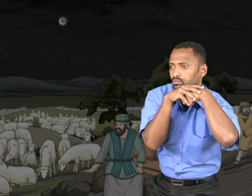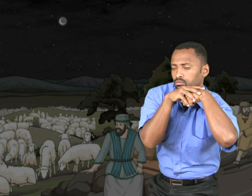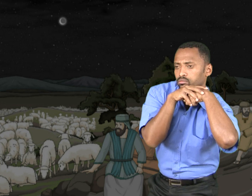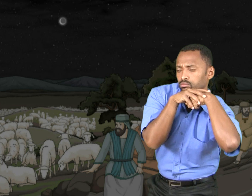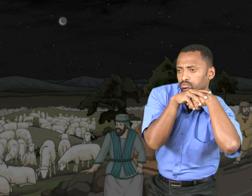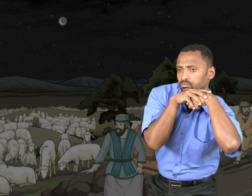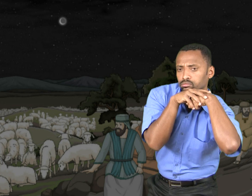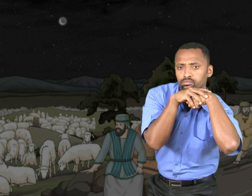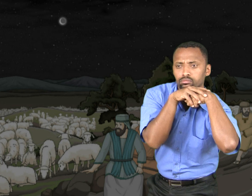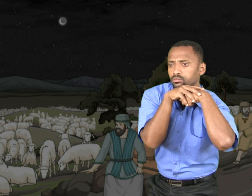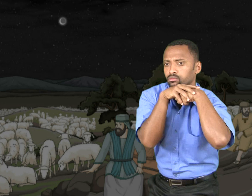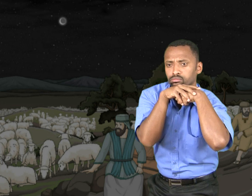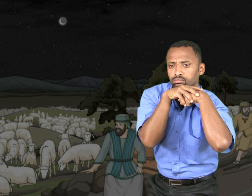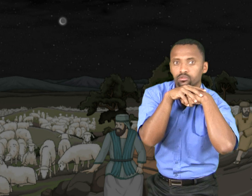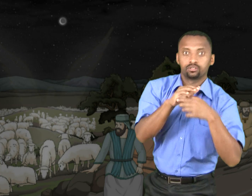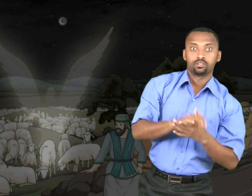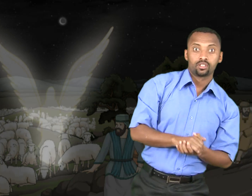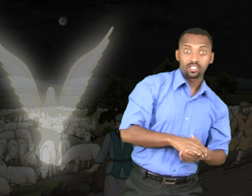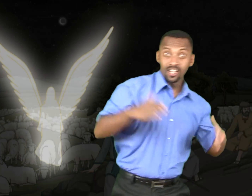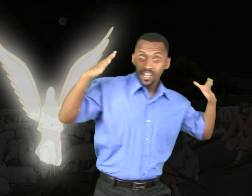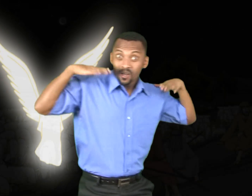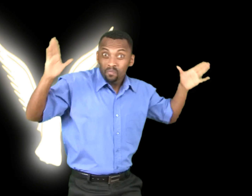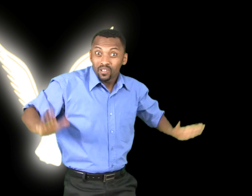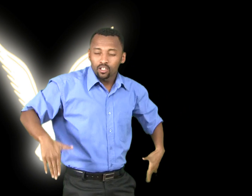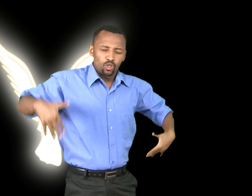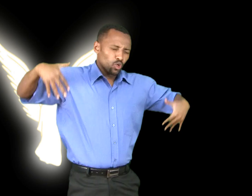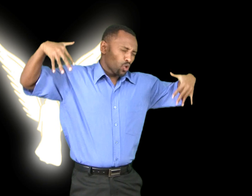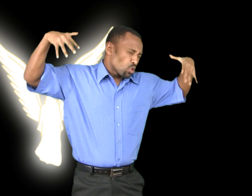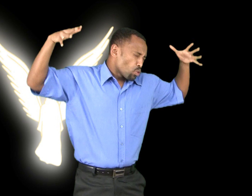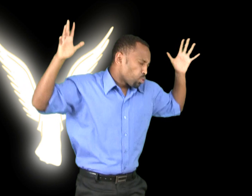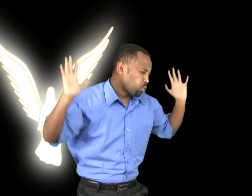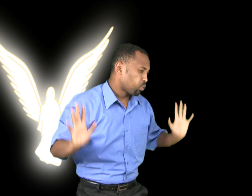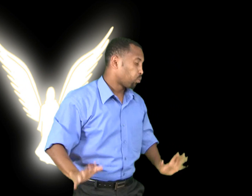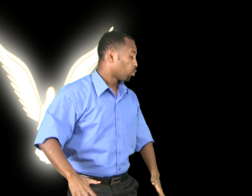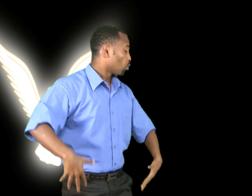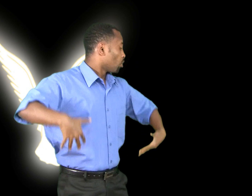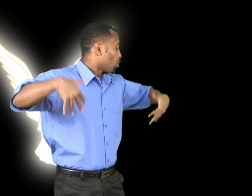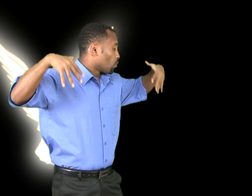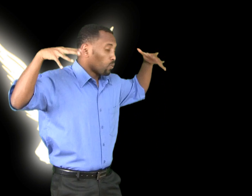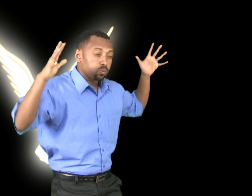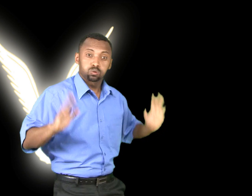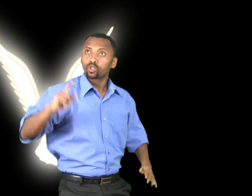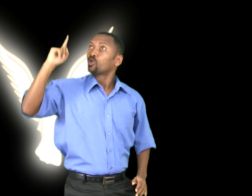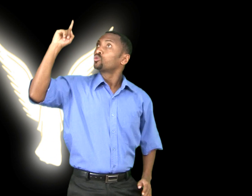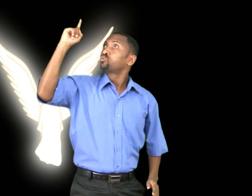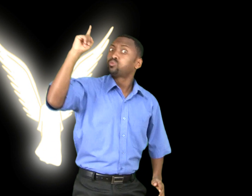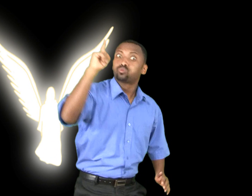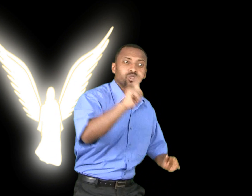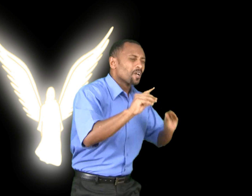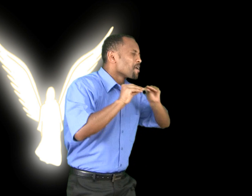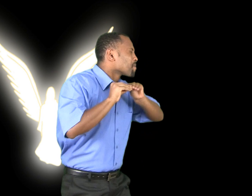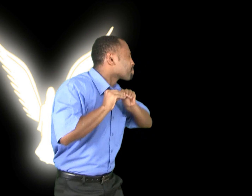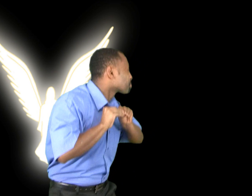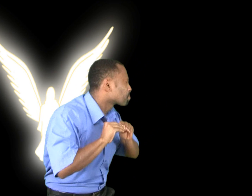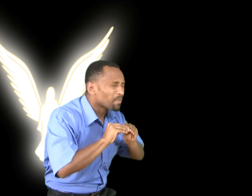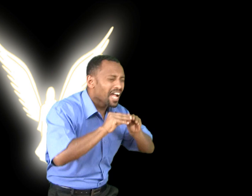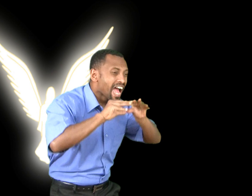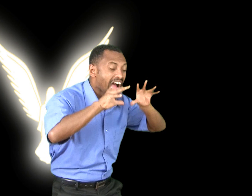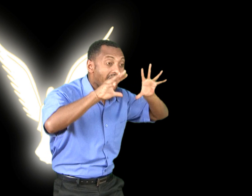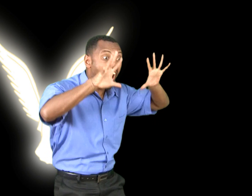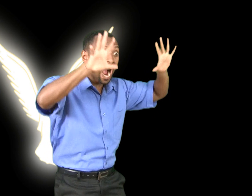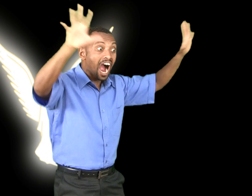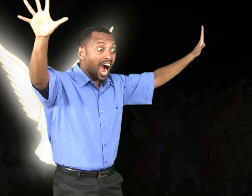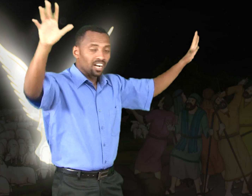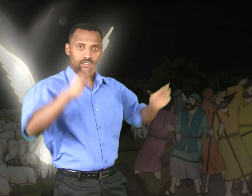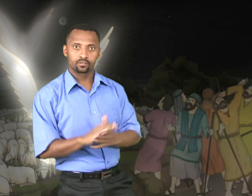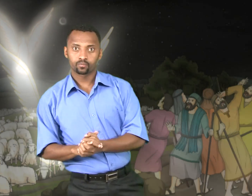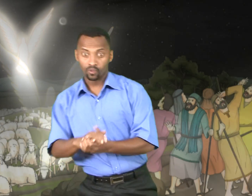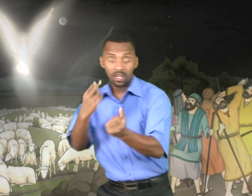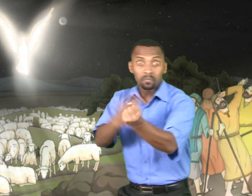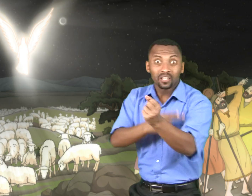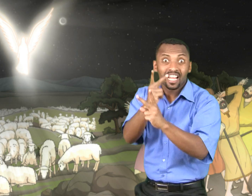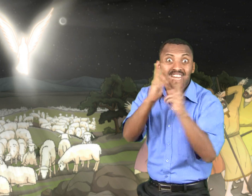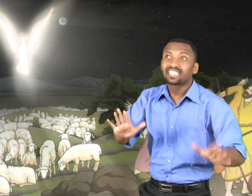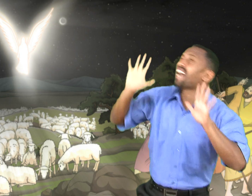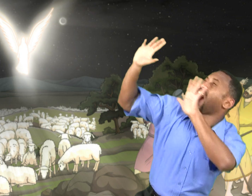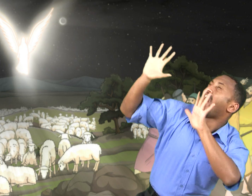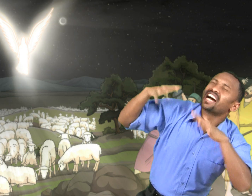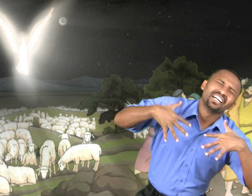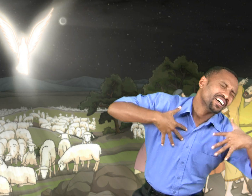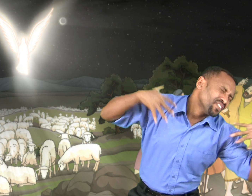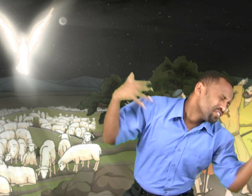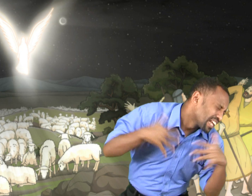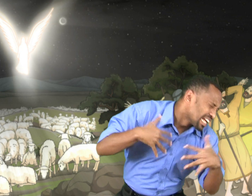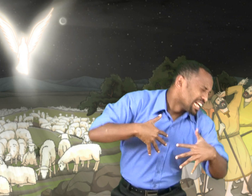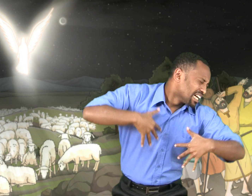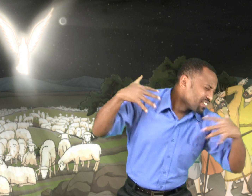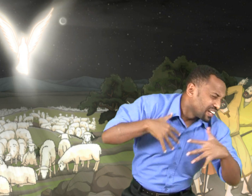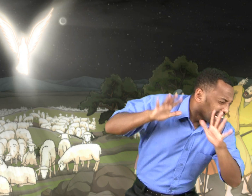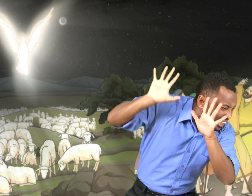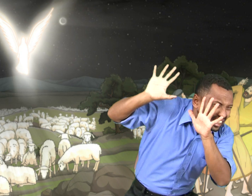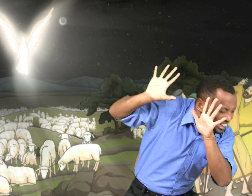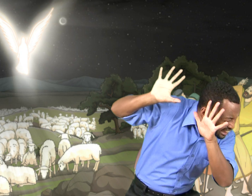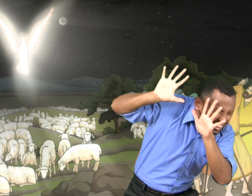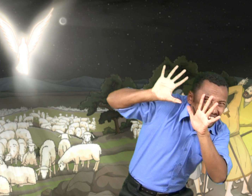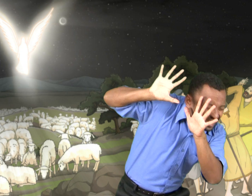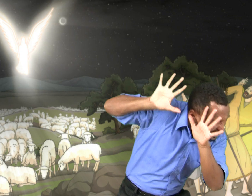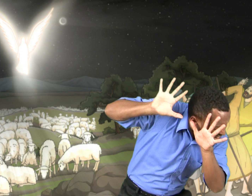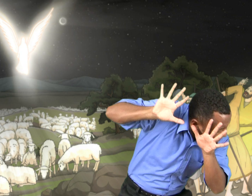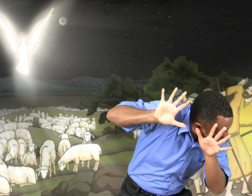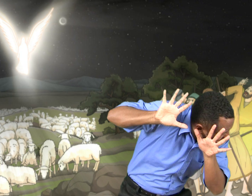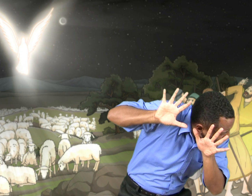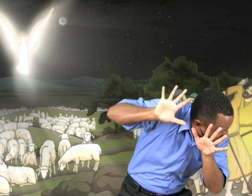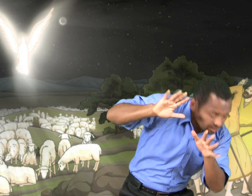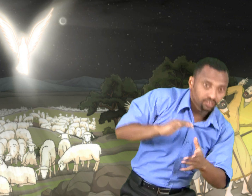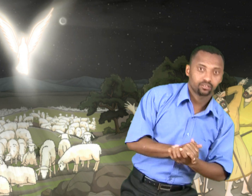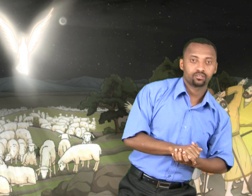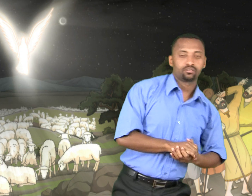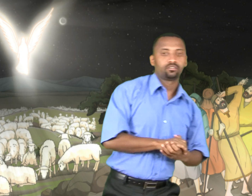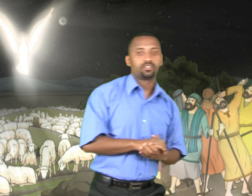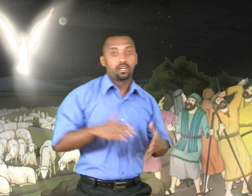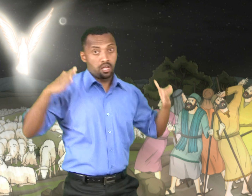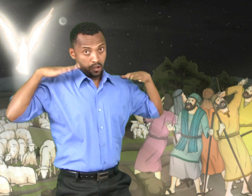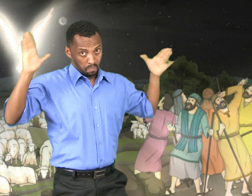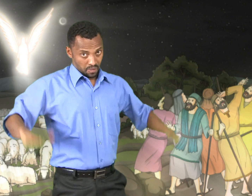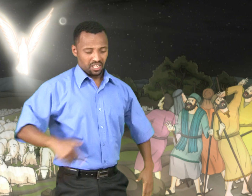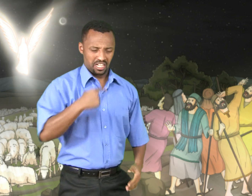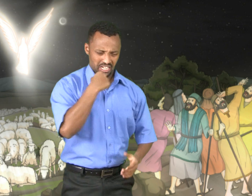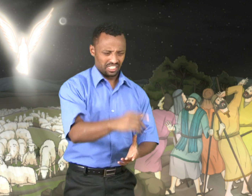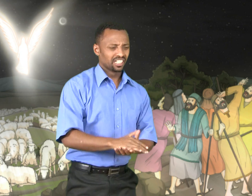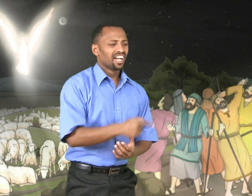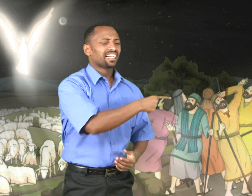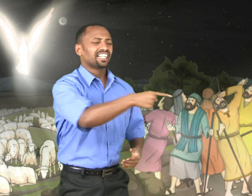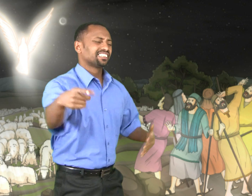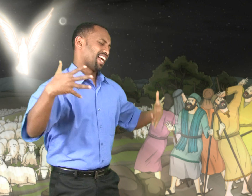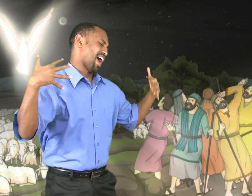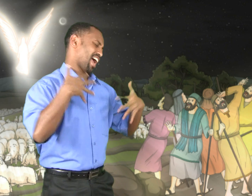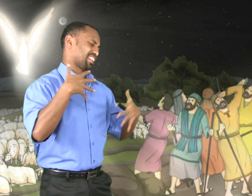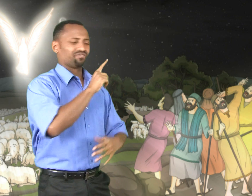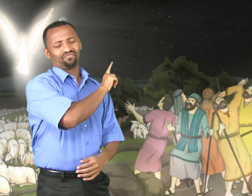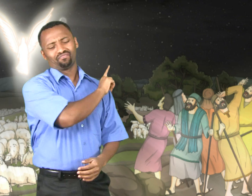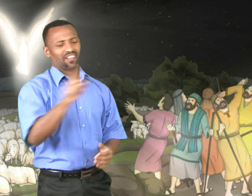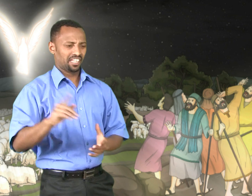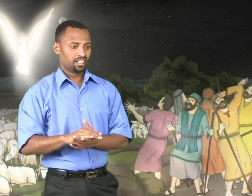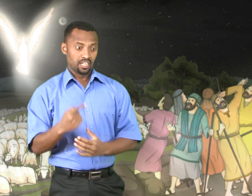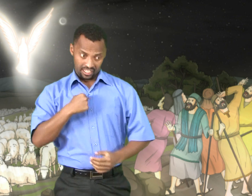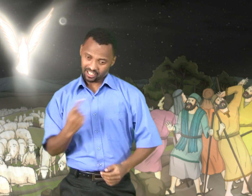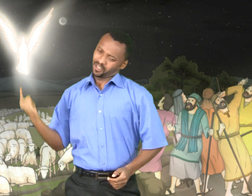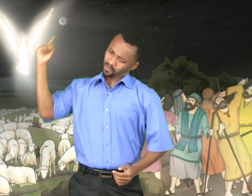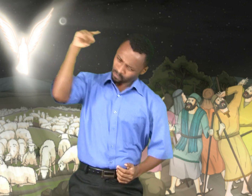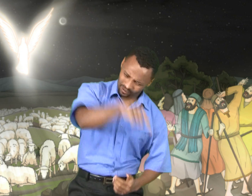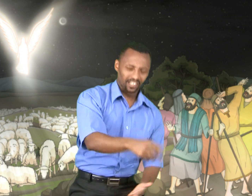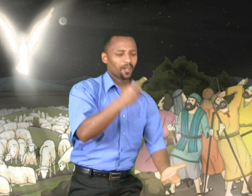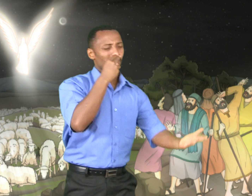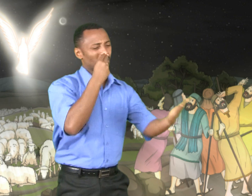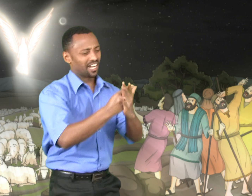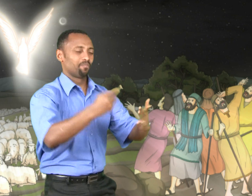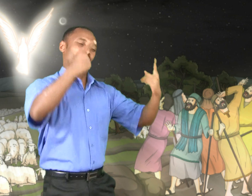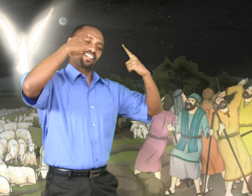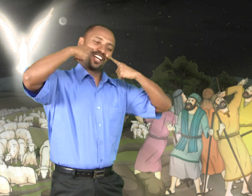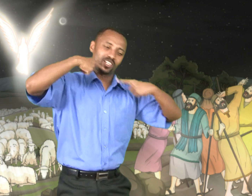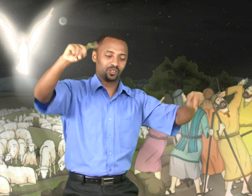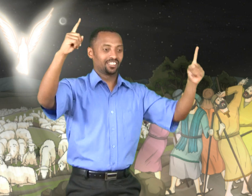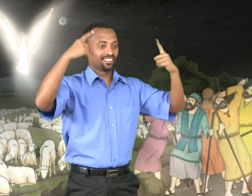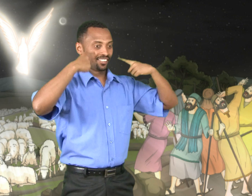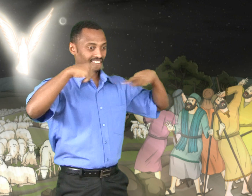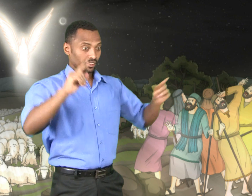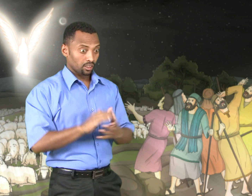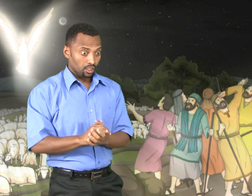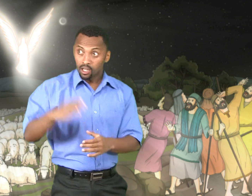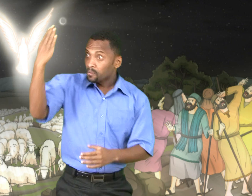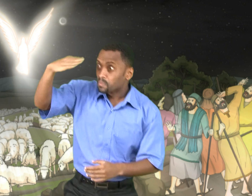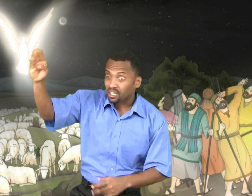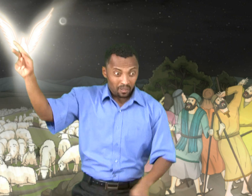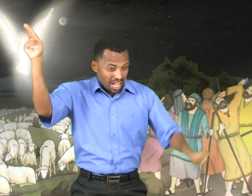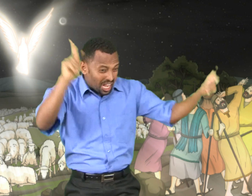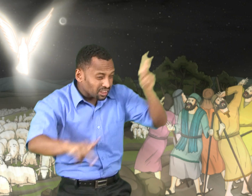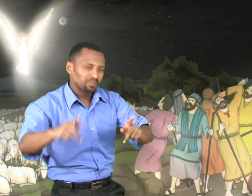Just then an angel of the Lord stood before them, and the glory of the Lord shone around them, and they were terrified. But the angel said to them, “Do not be afraid!